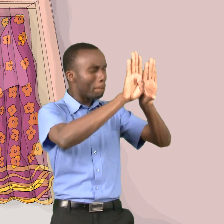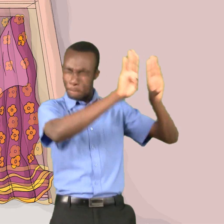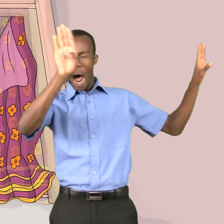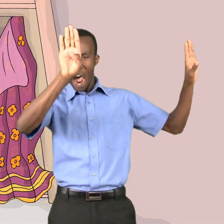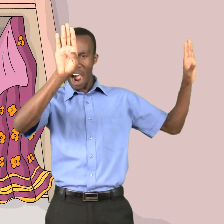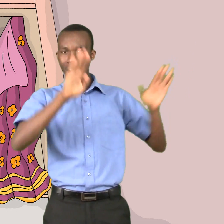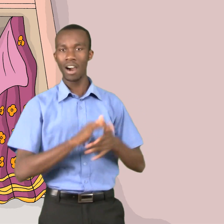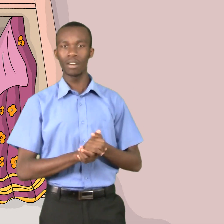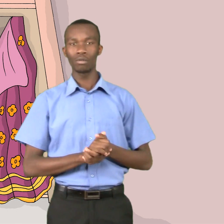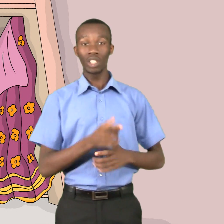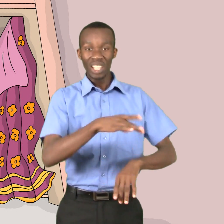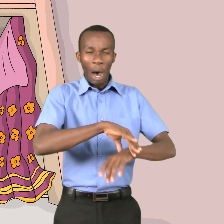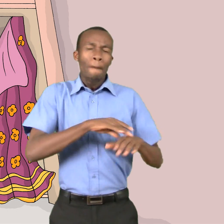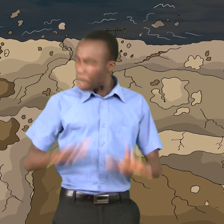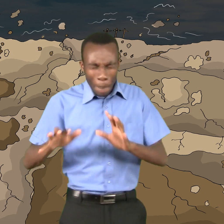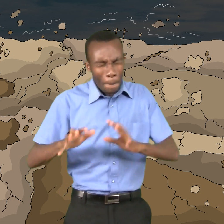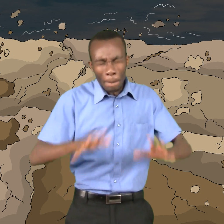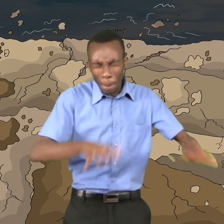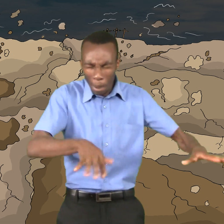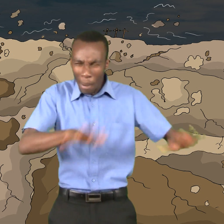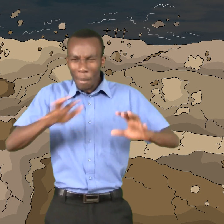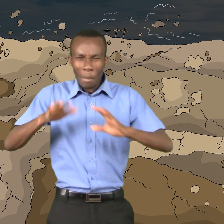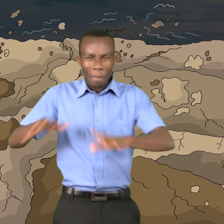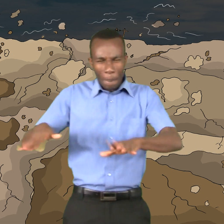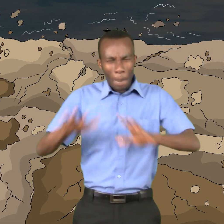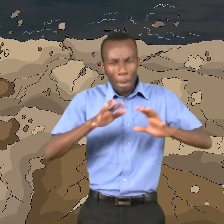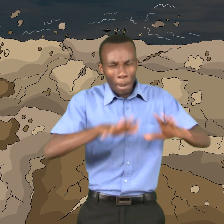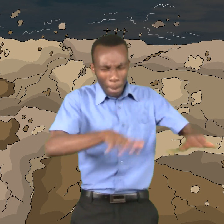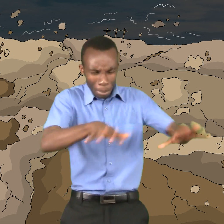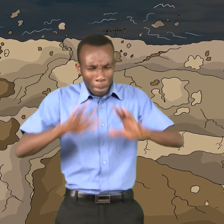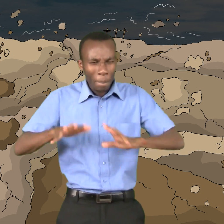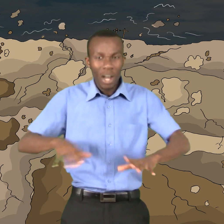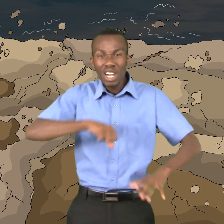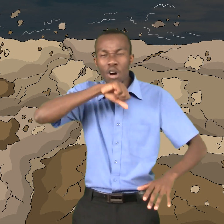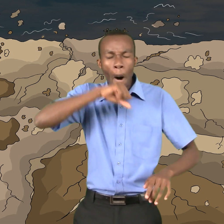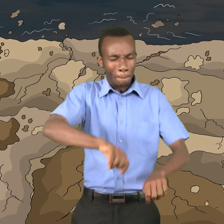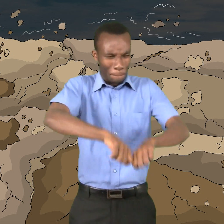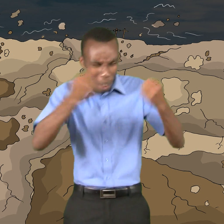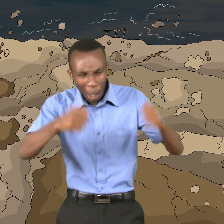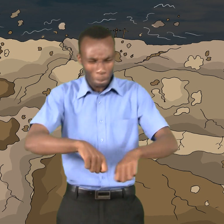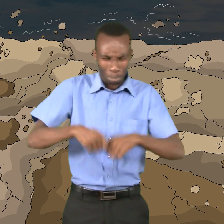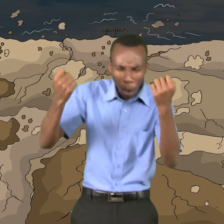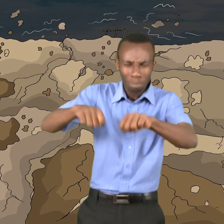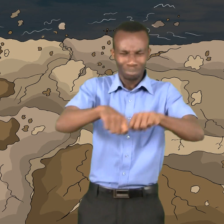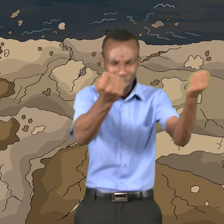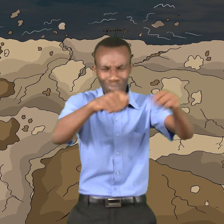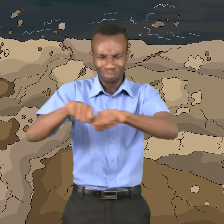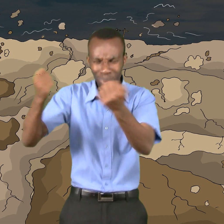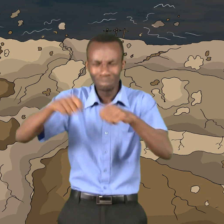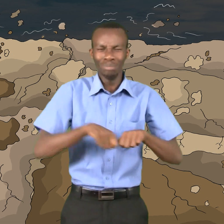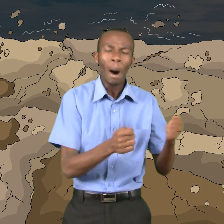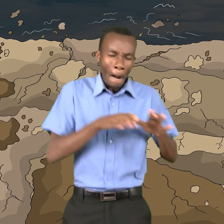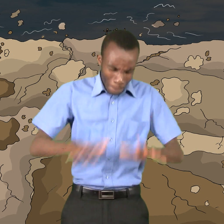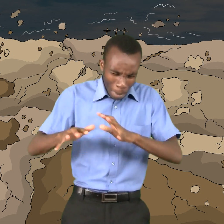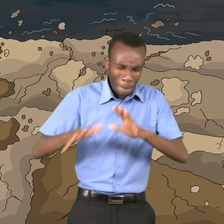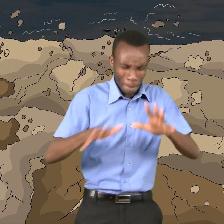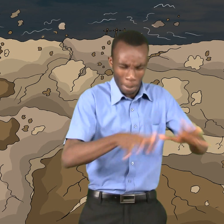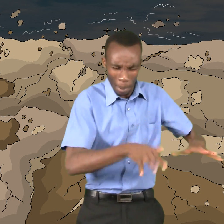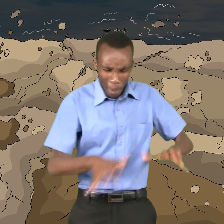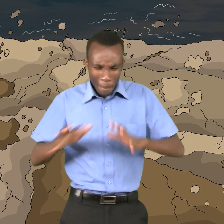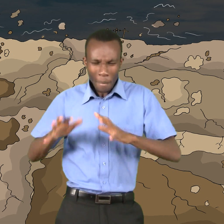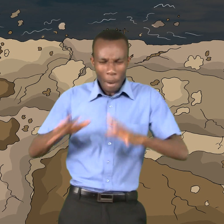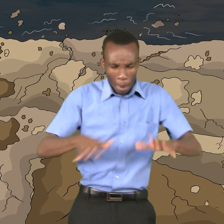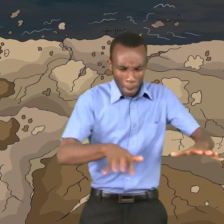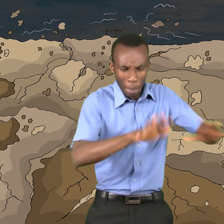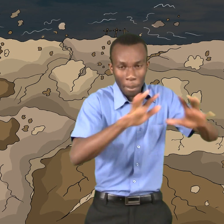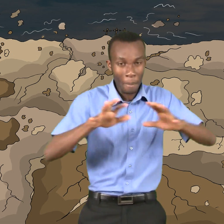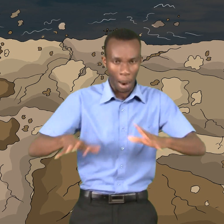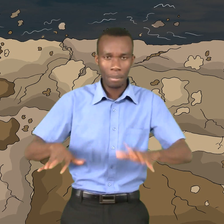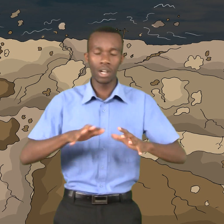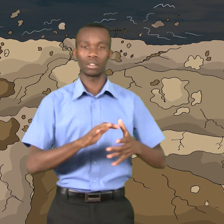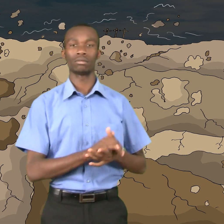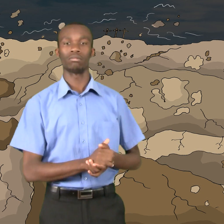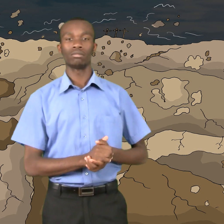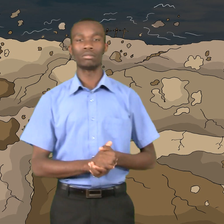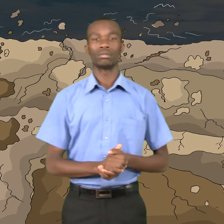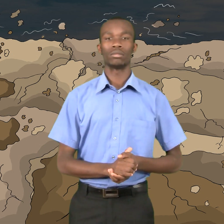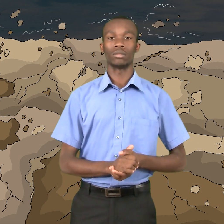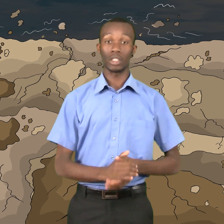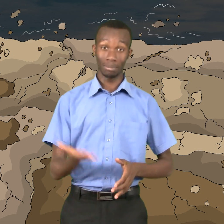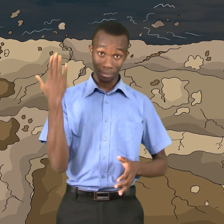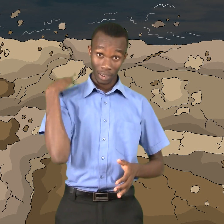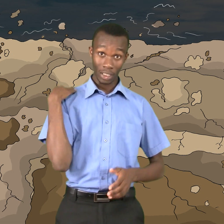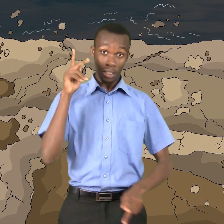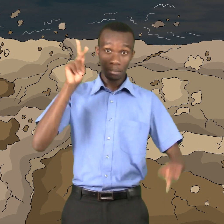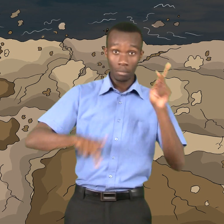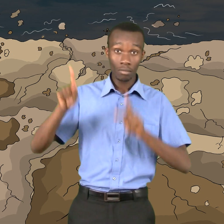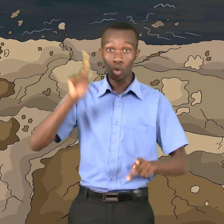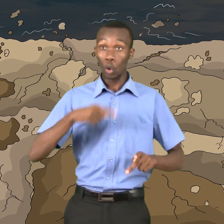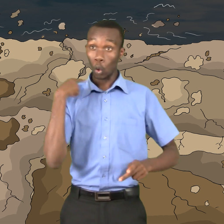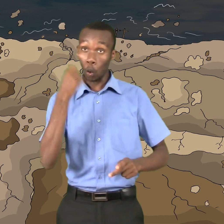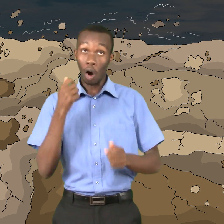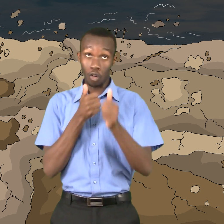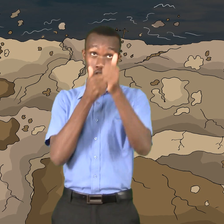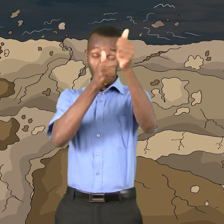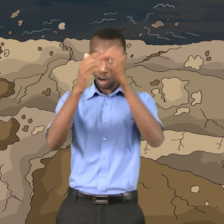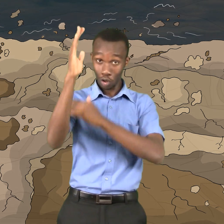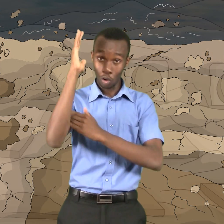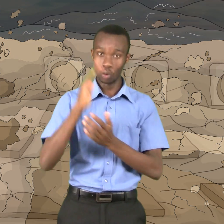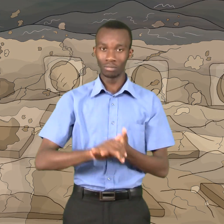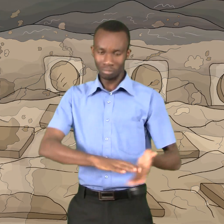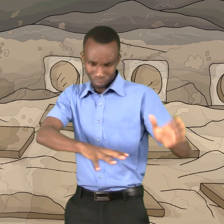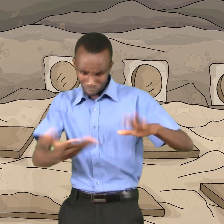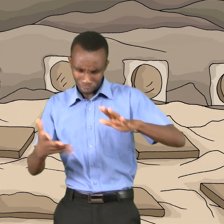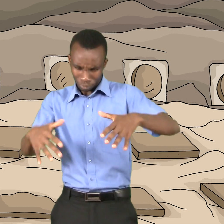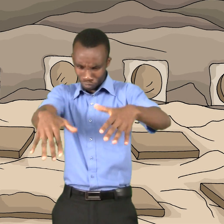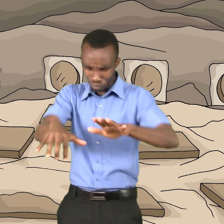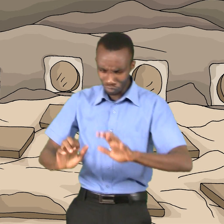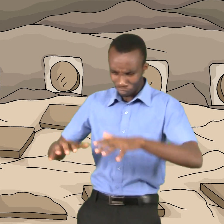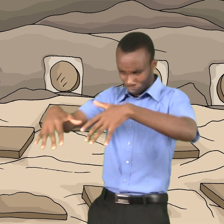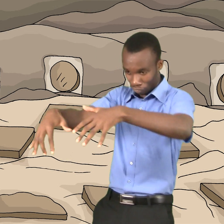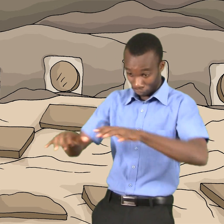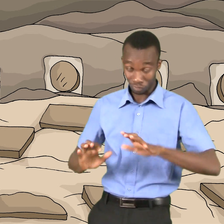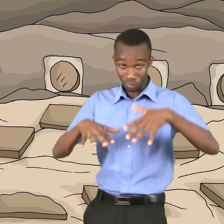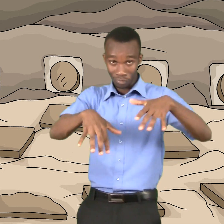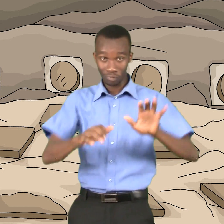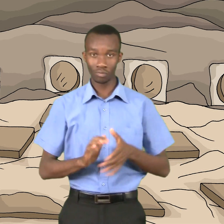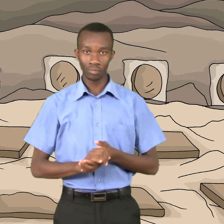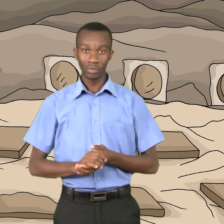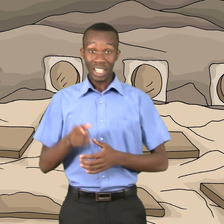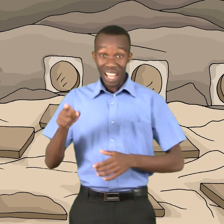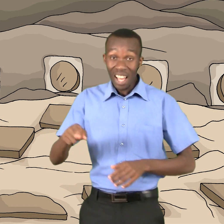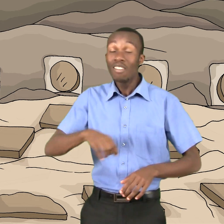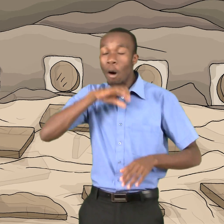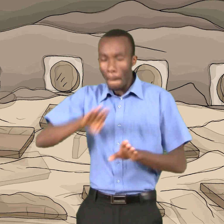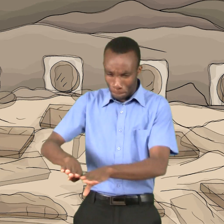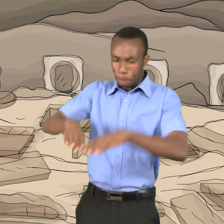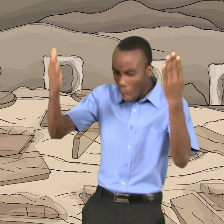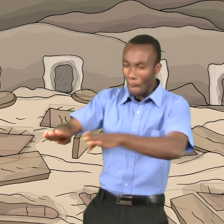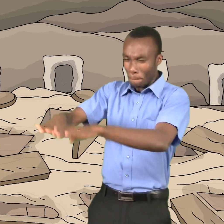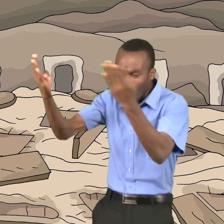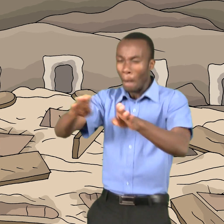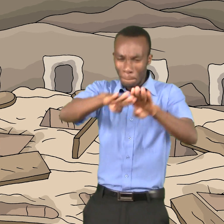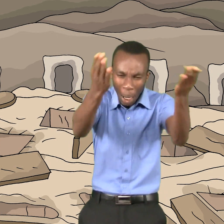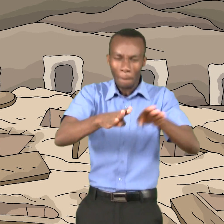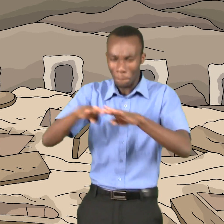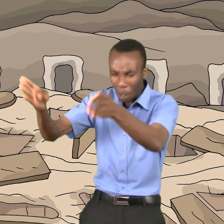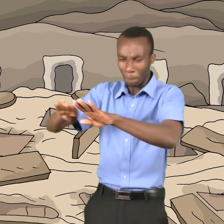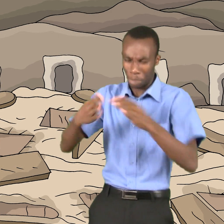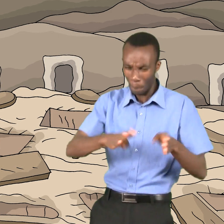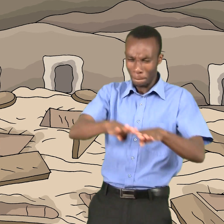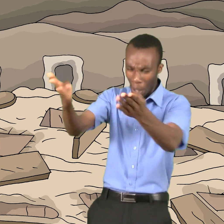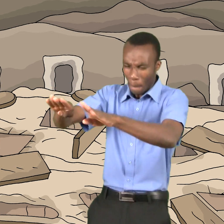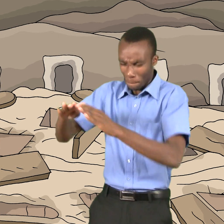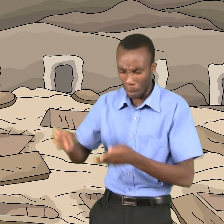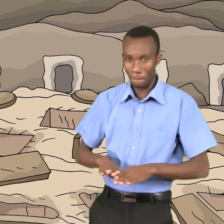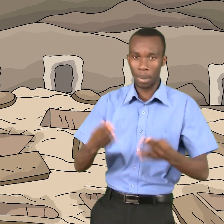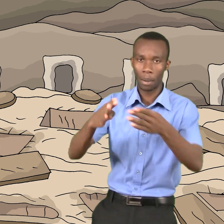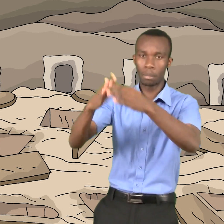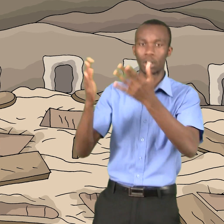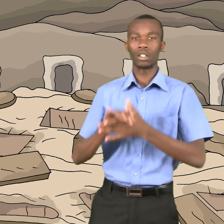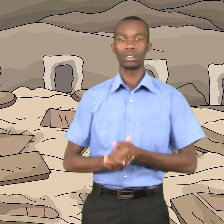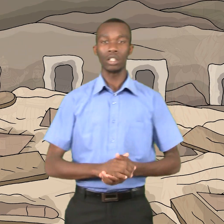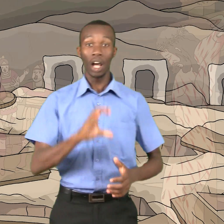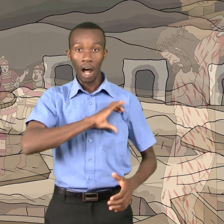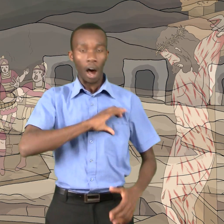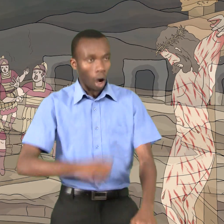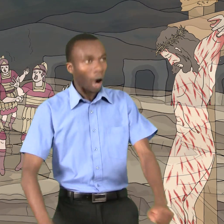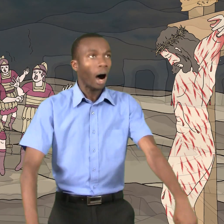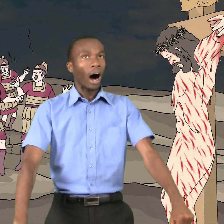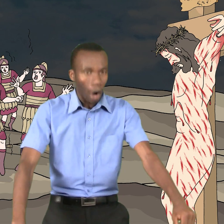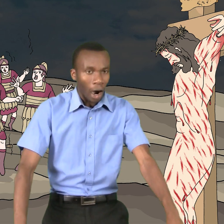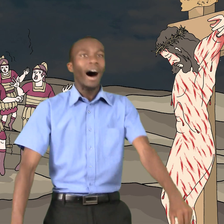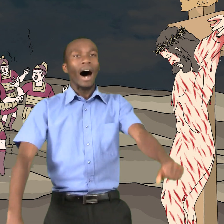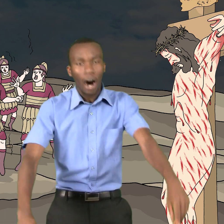The earth quaked and the rocks were split. The tombs broke open, and the bodies of many saints who had fallen asleep were raised. After Jesus’ resurrection, when they had come out of the tombs, they entered the holy city and appeared to many people.